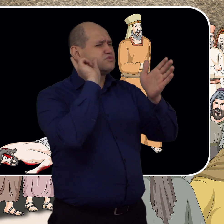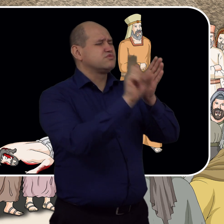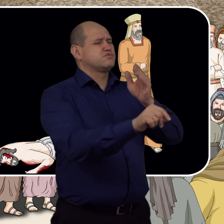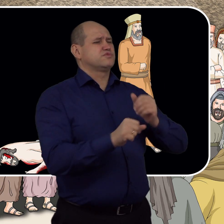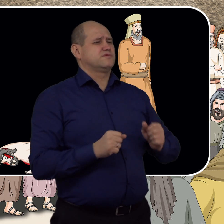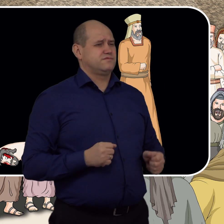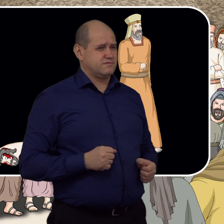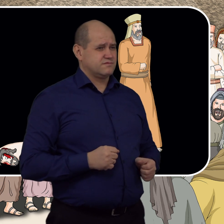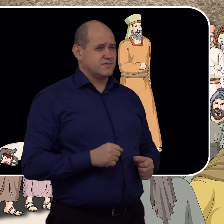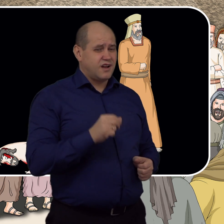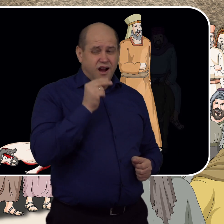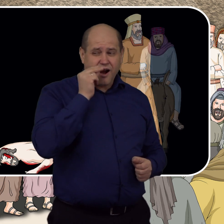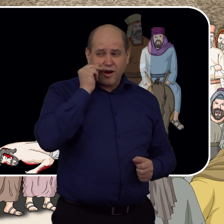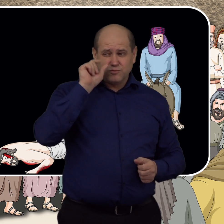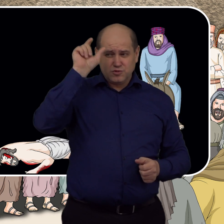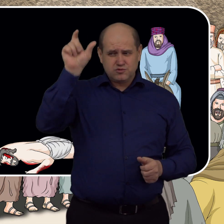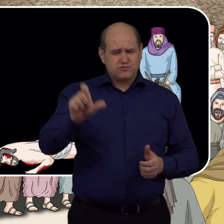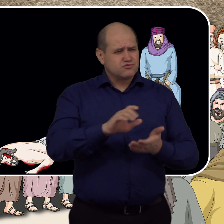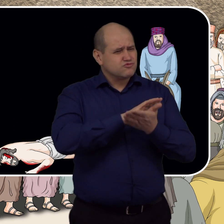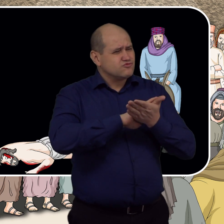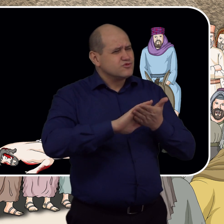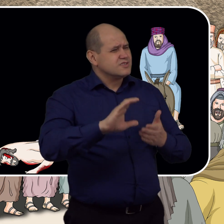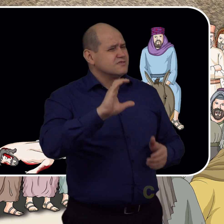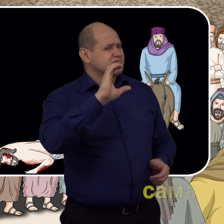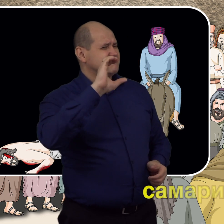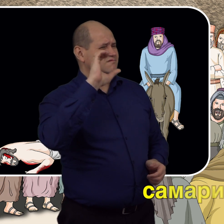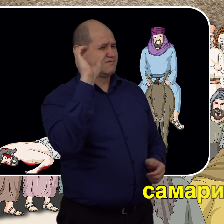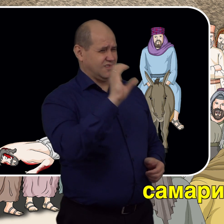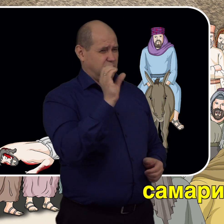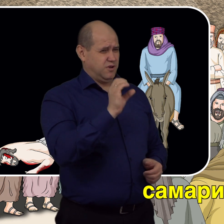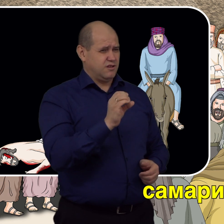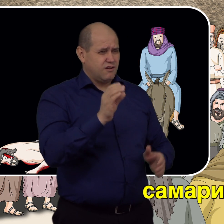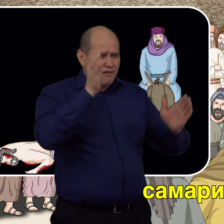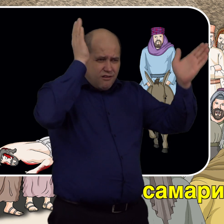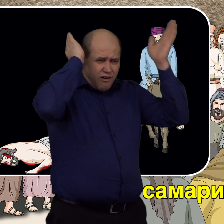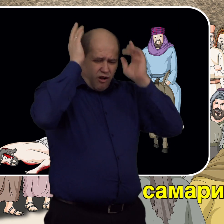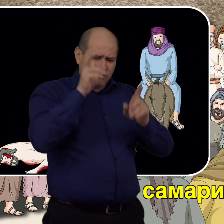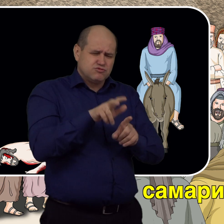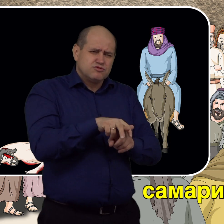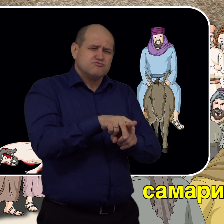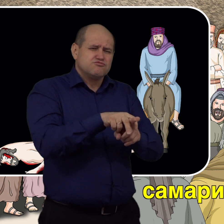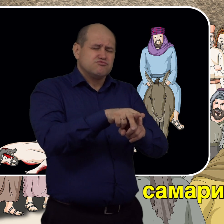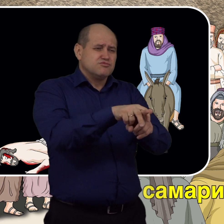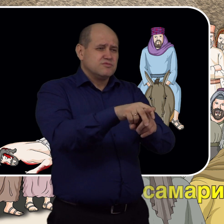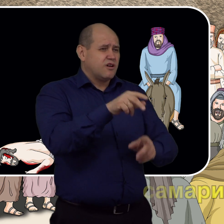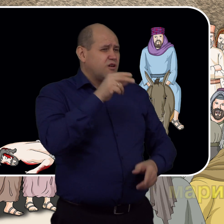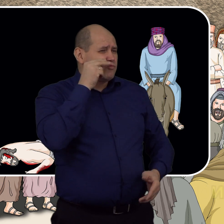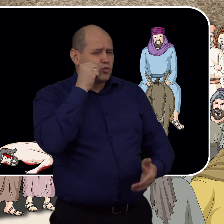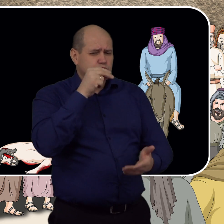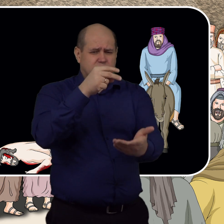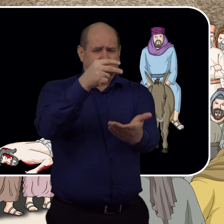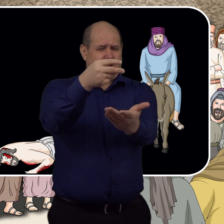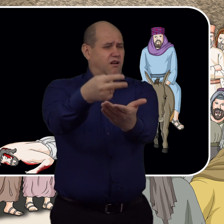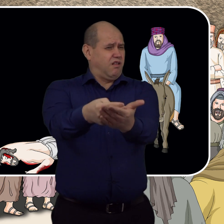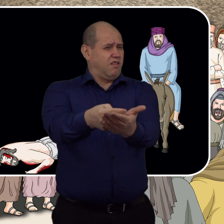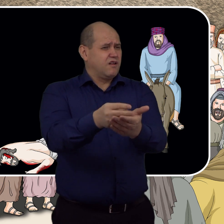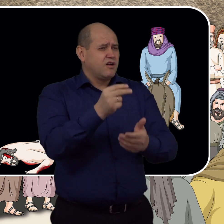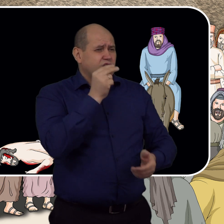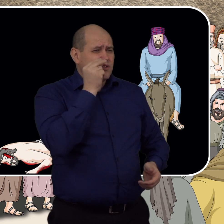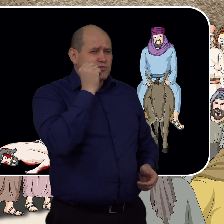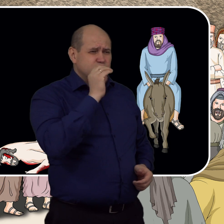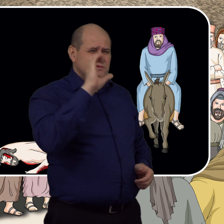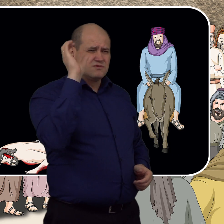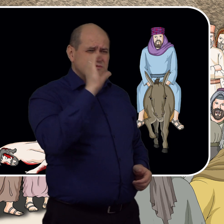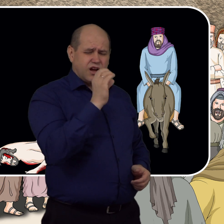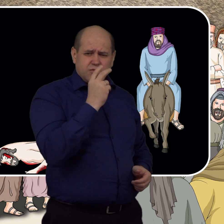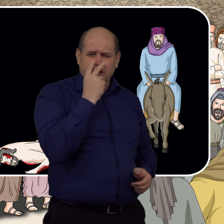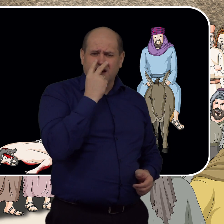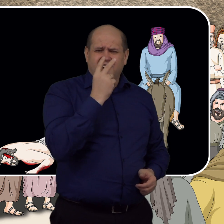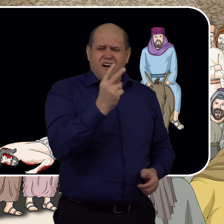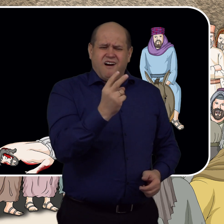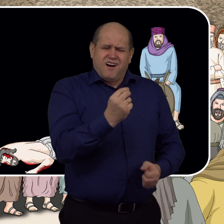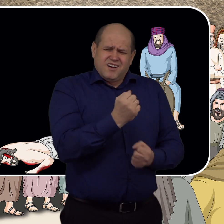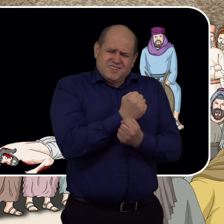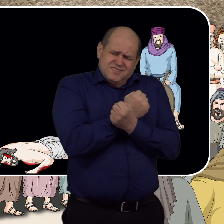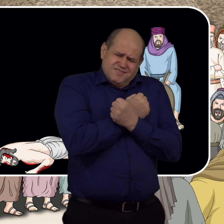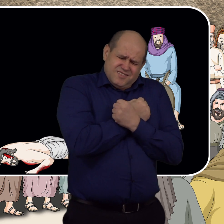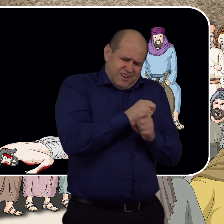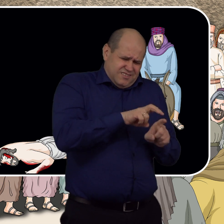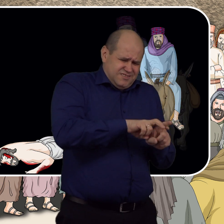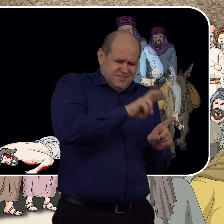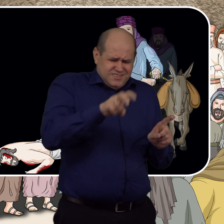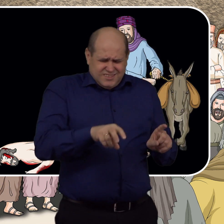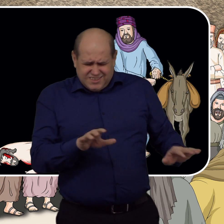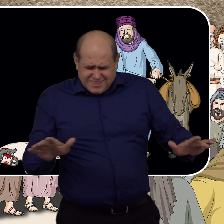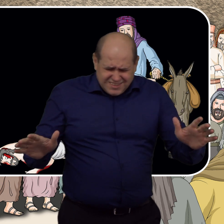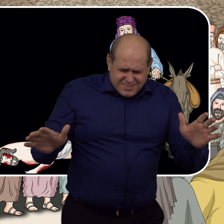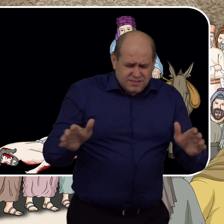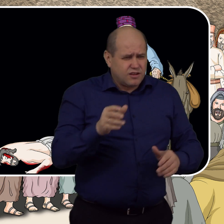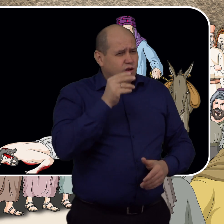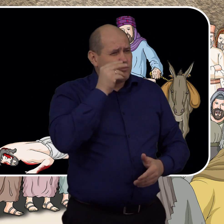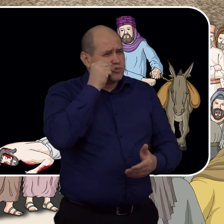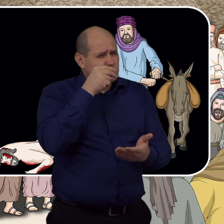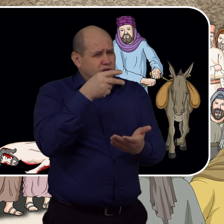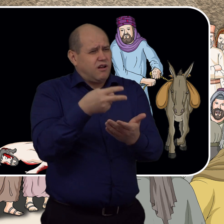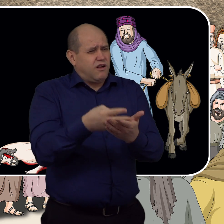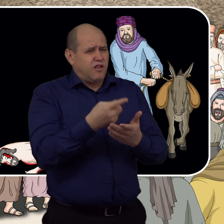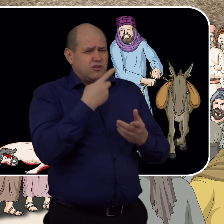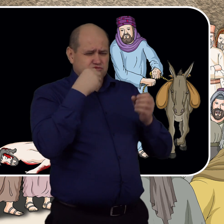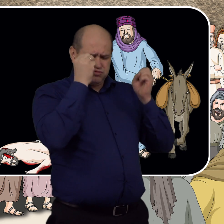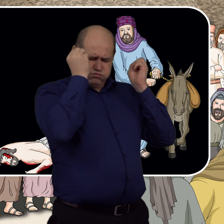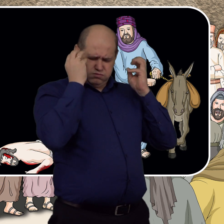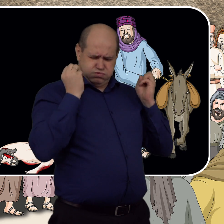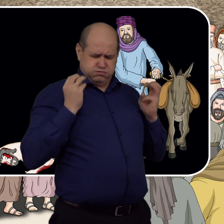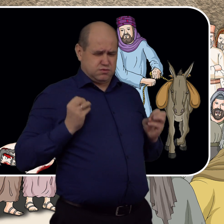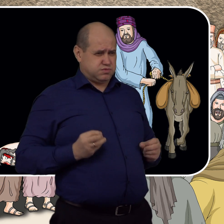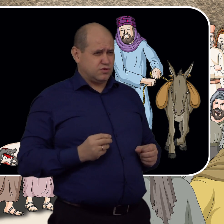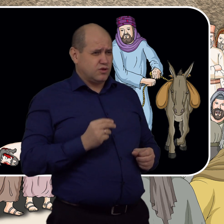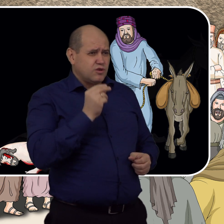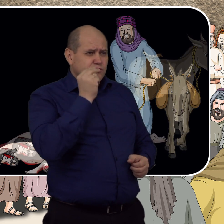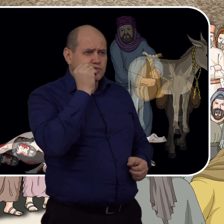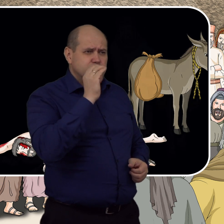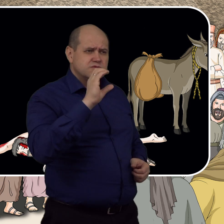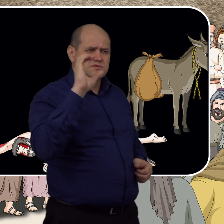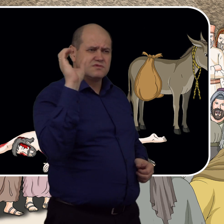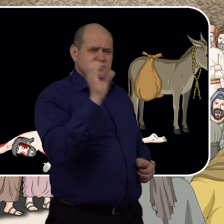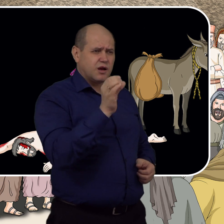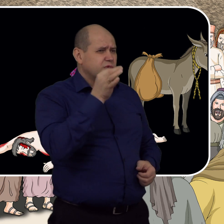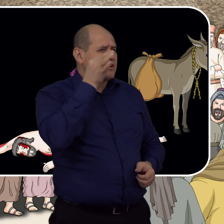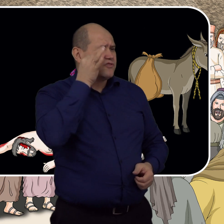But when a Samaritan on a journey came upon him, he looked at him and had compassion.